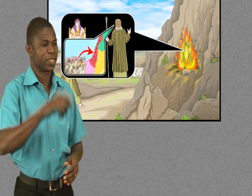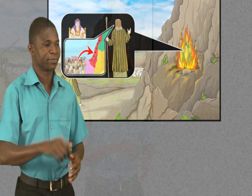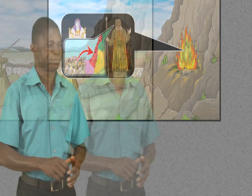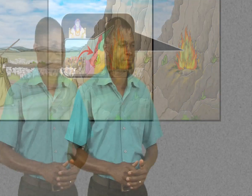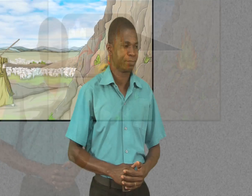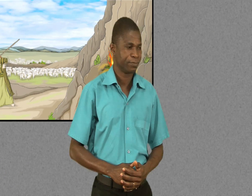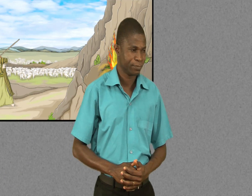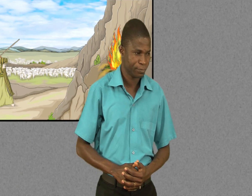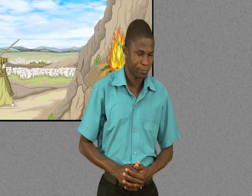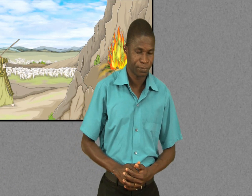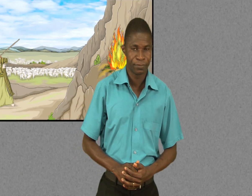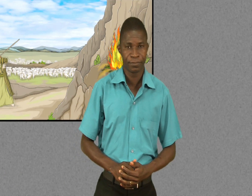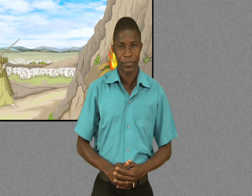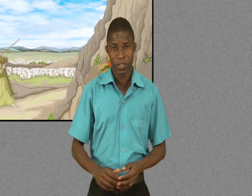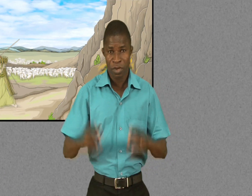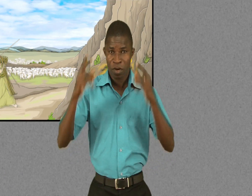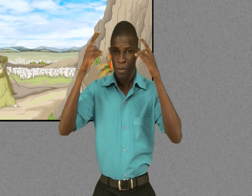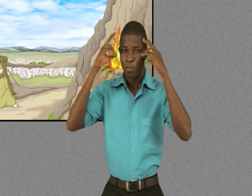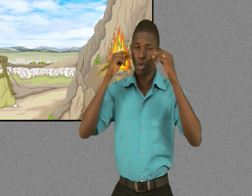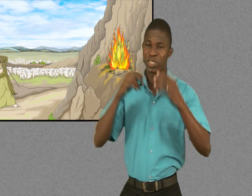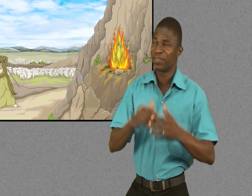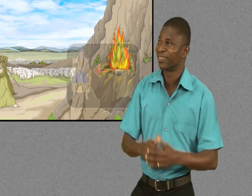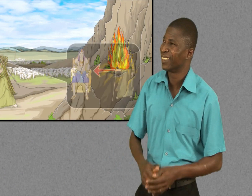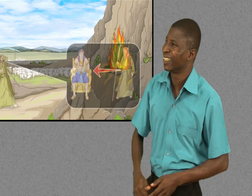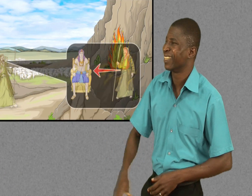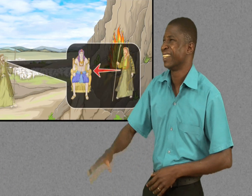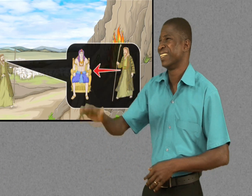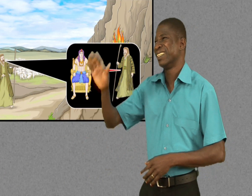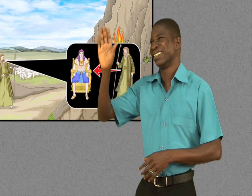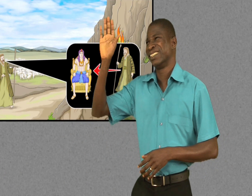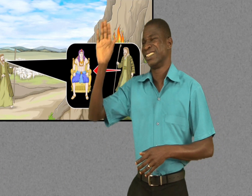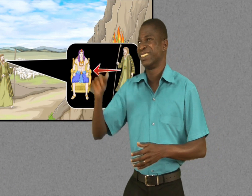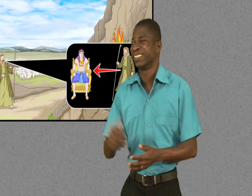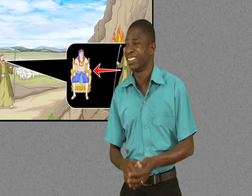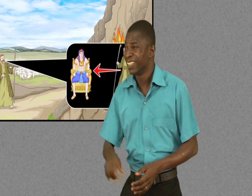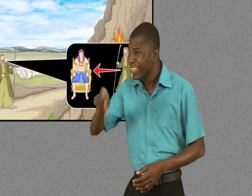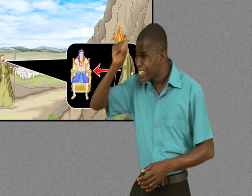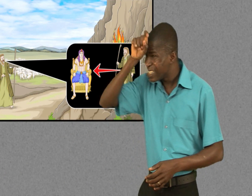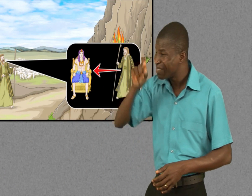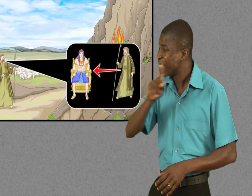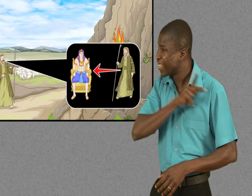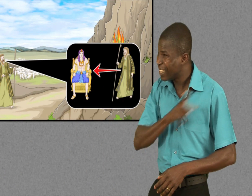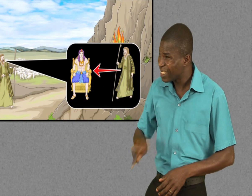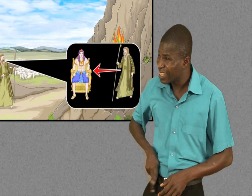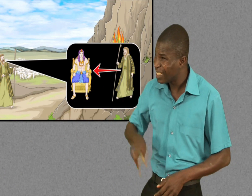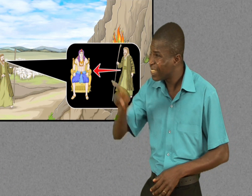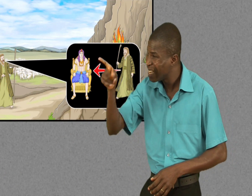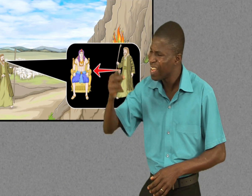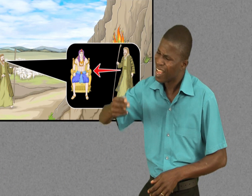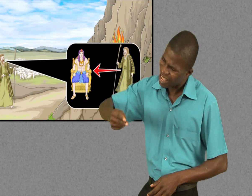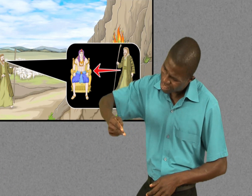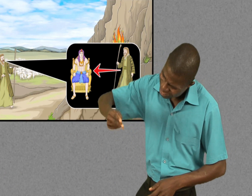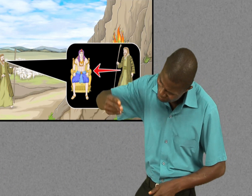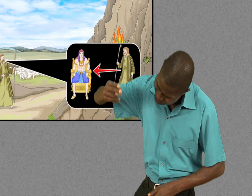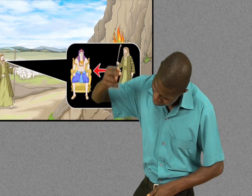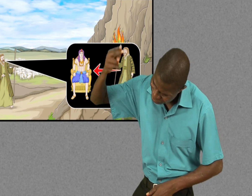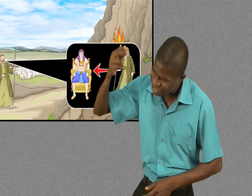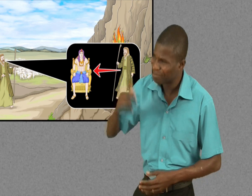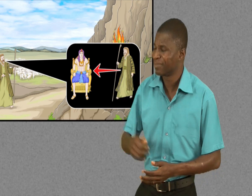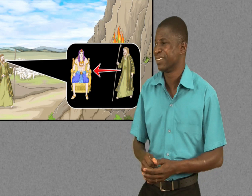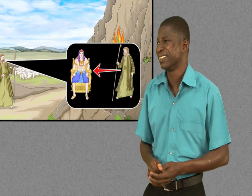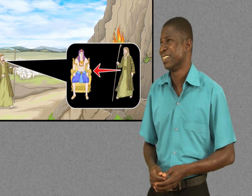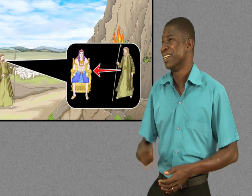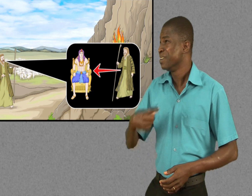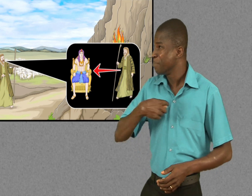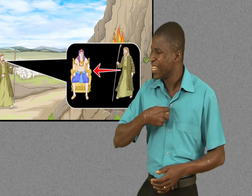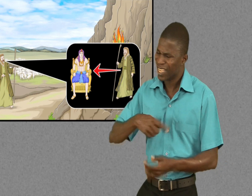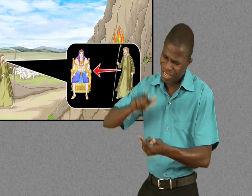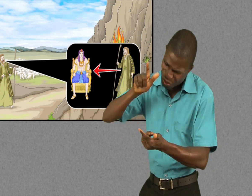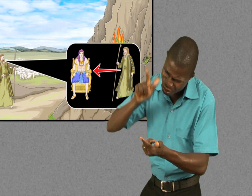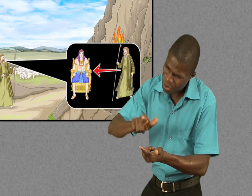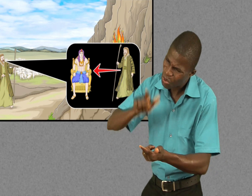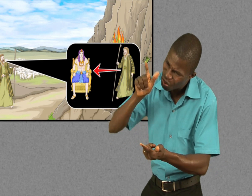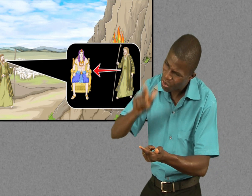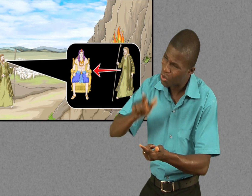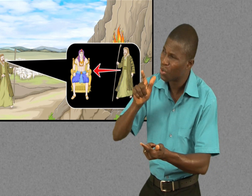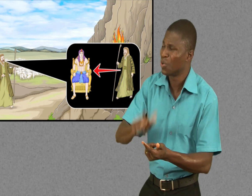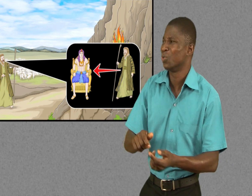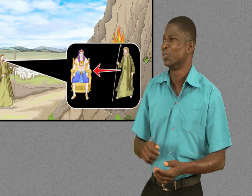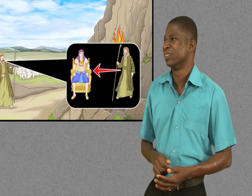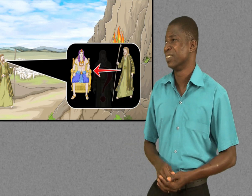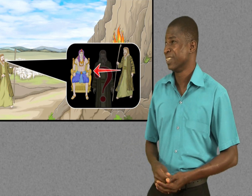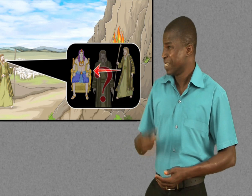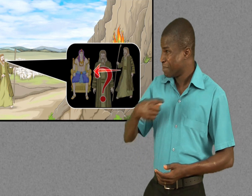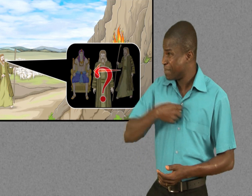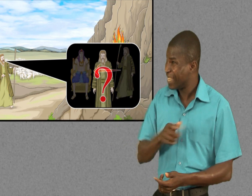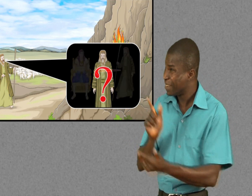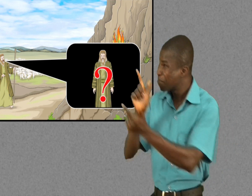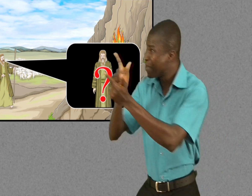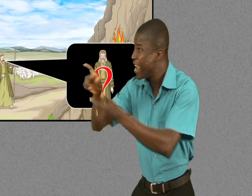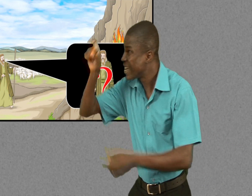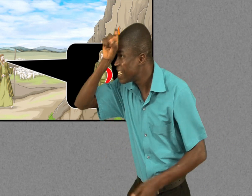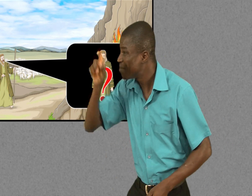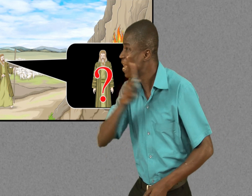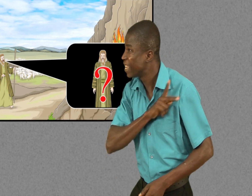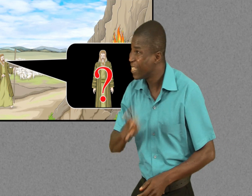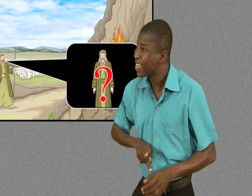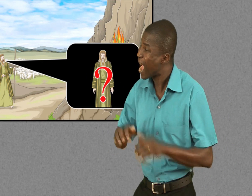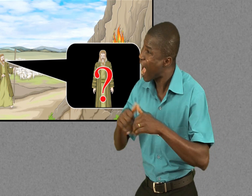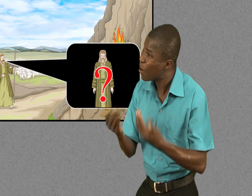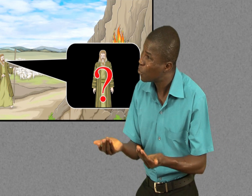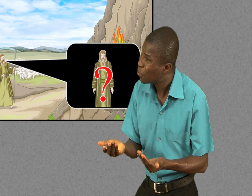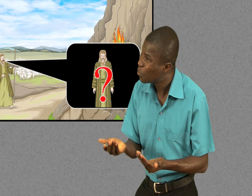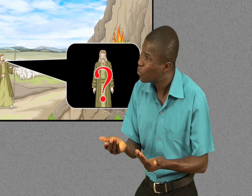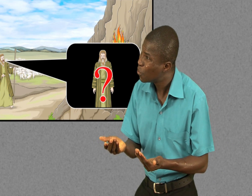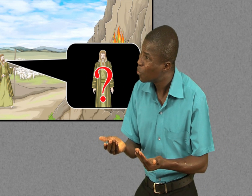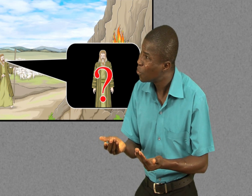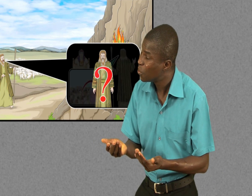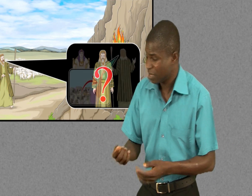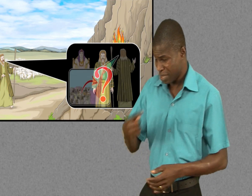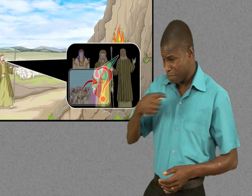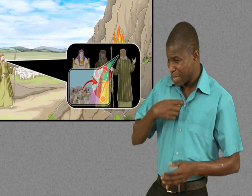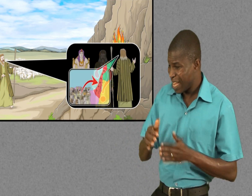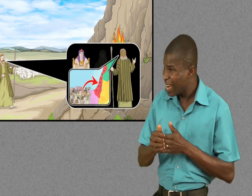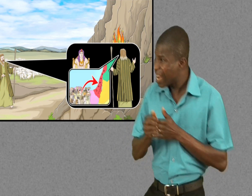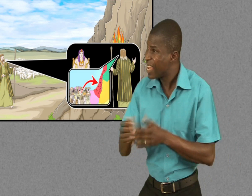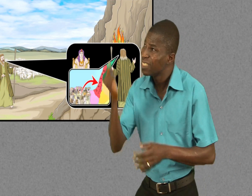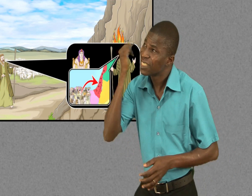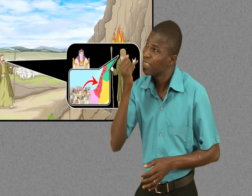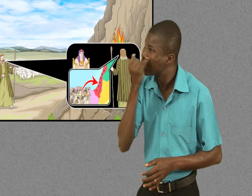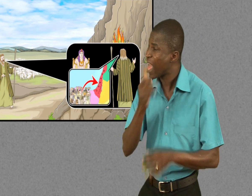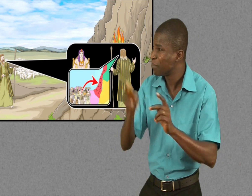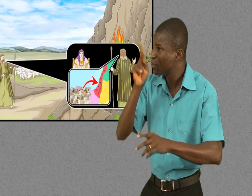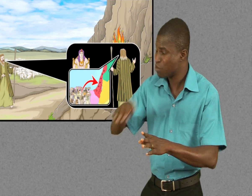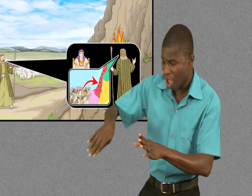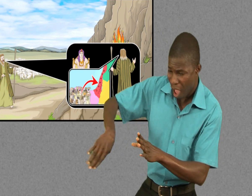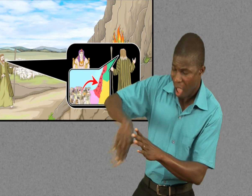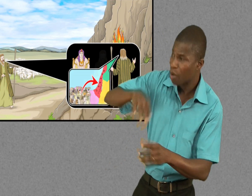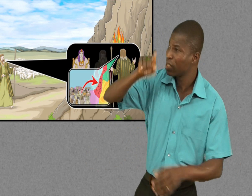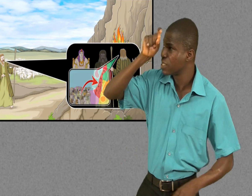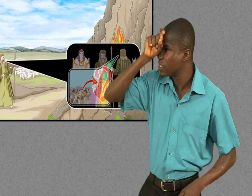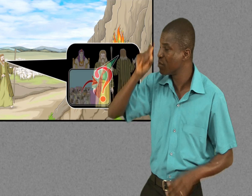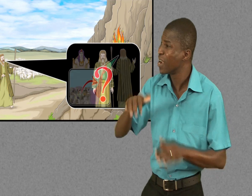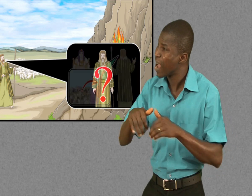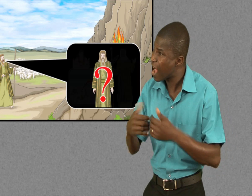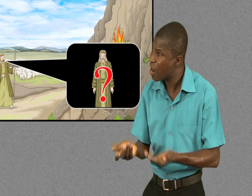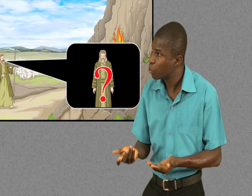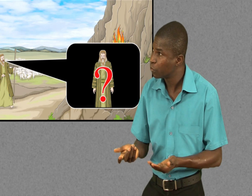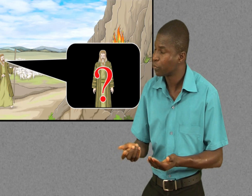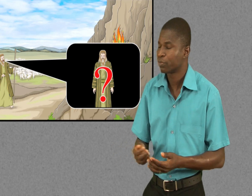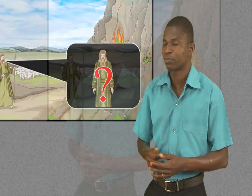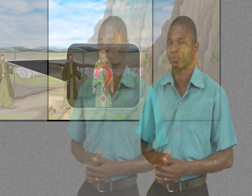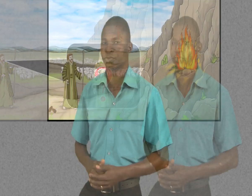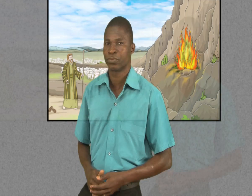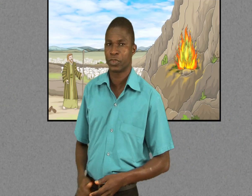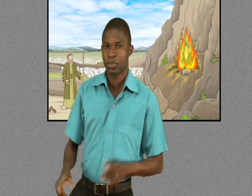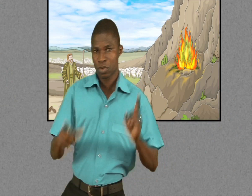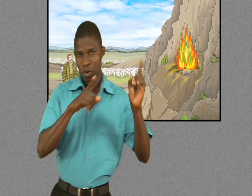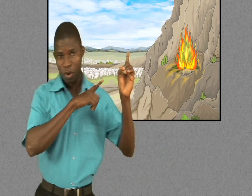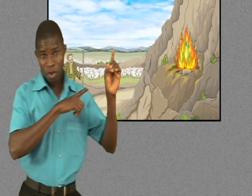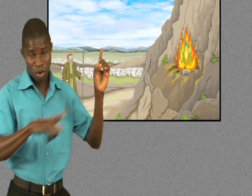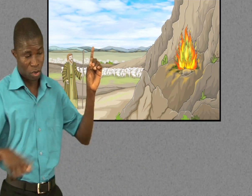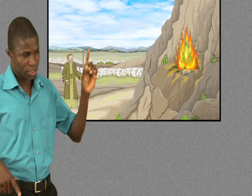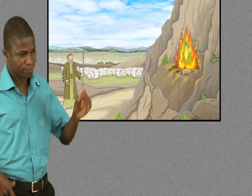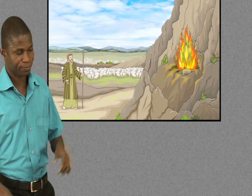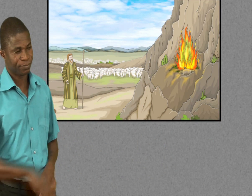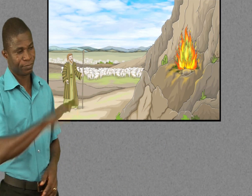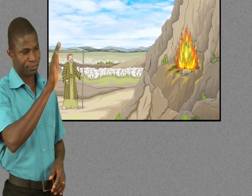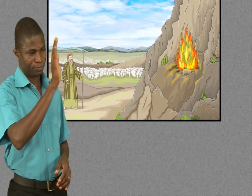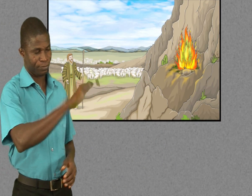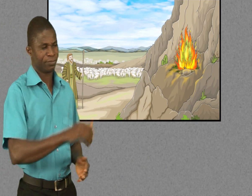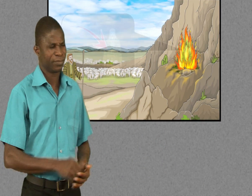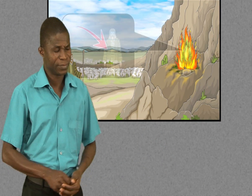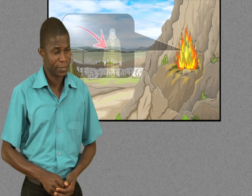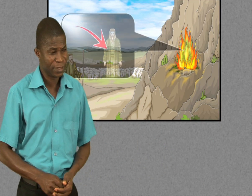But Moses asked God, “Who am I, that I should go to Pharaoh and bring the Israelites out of Egypt?”